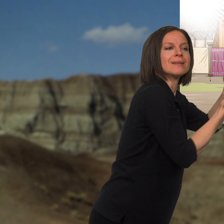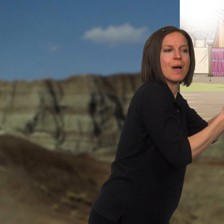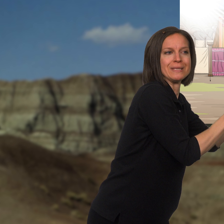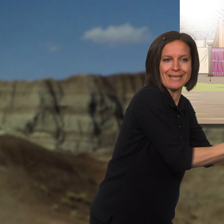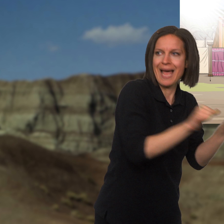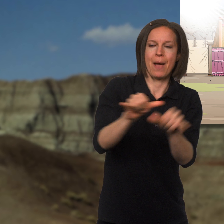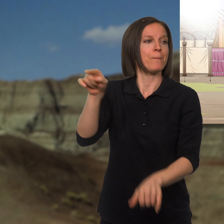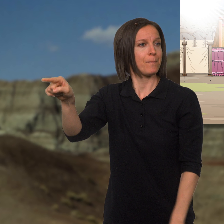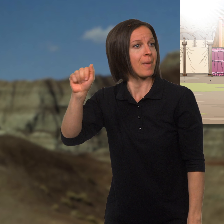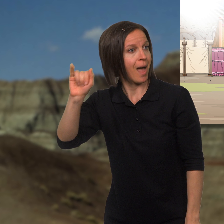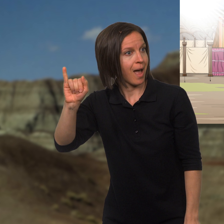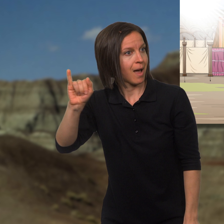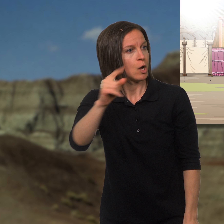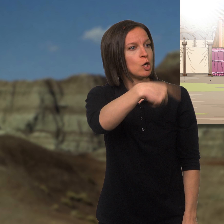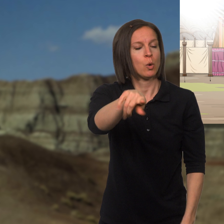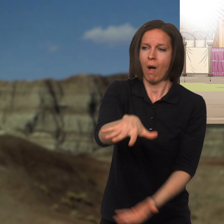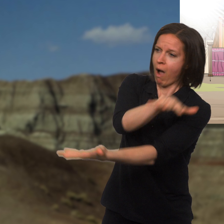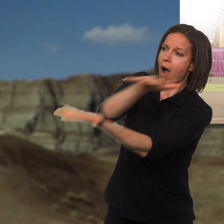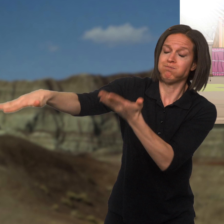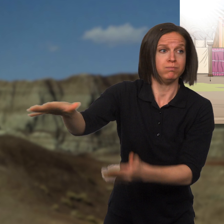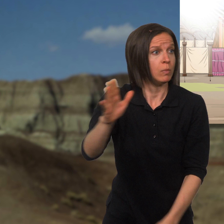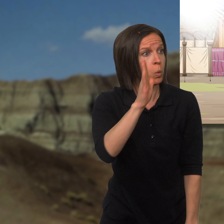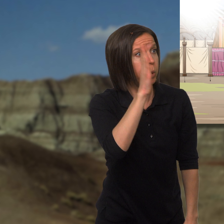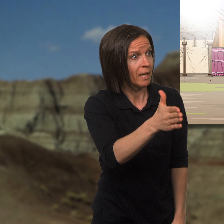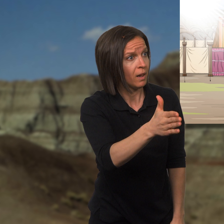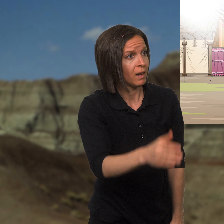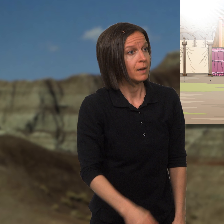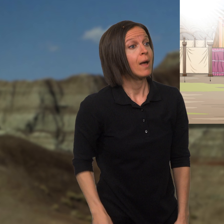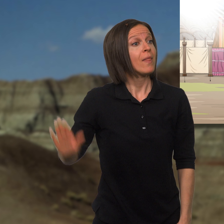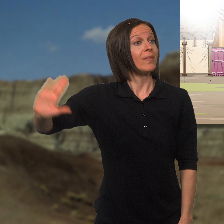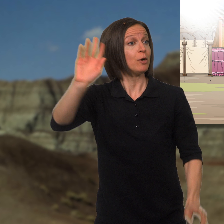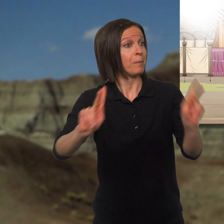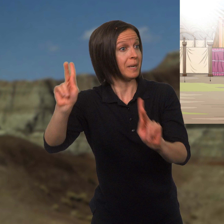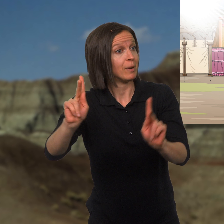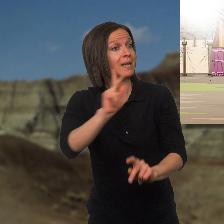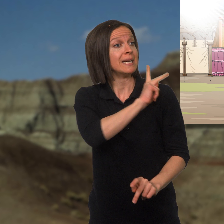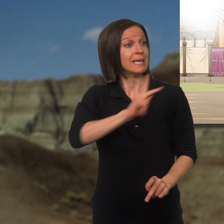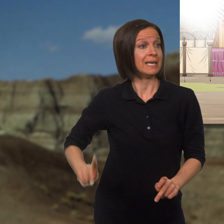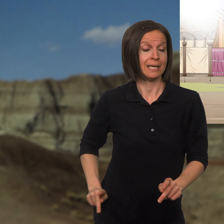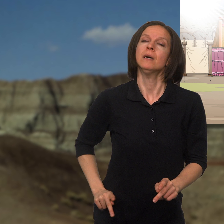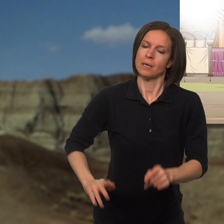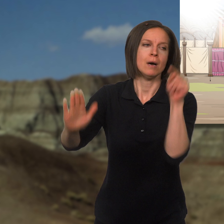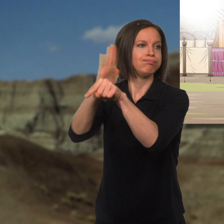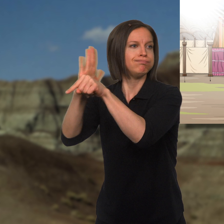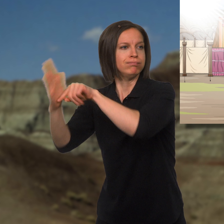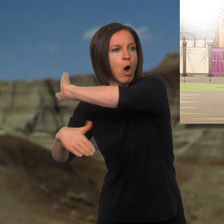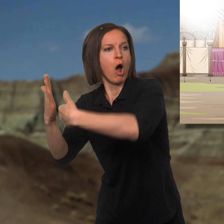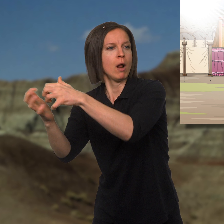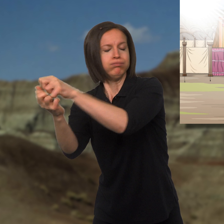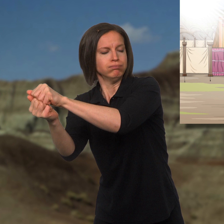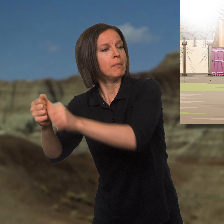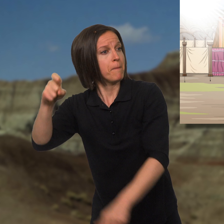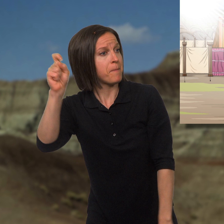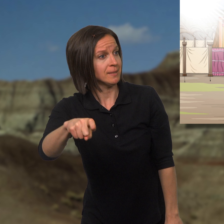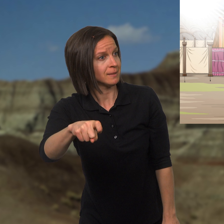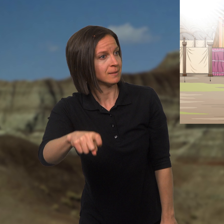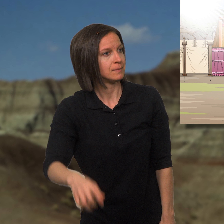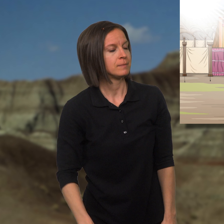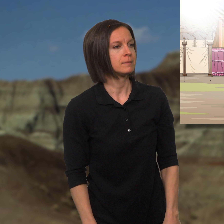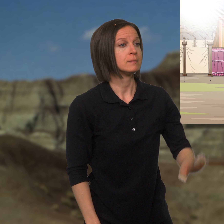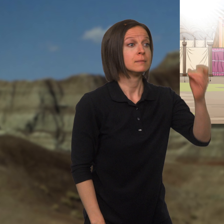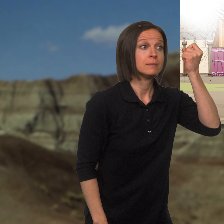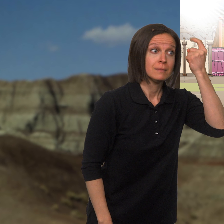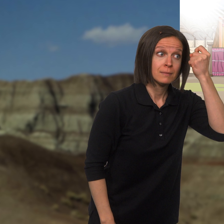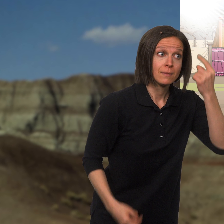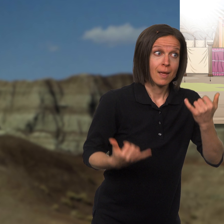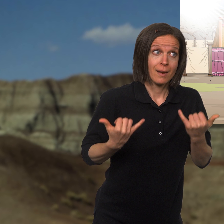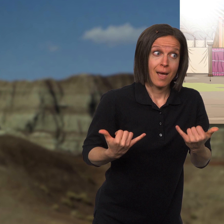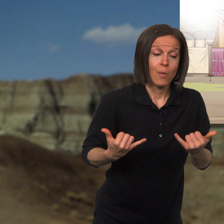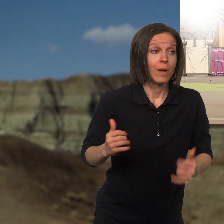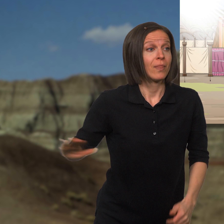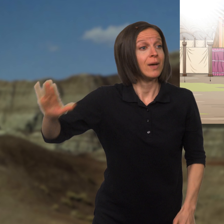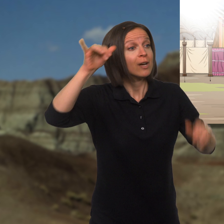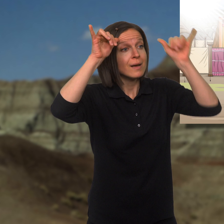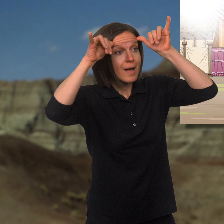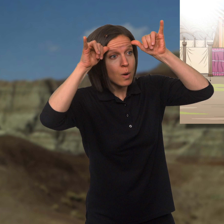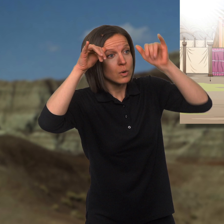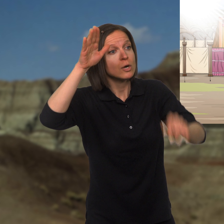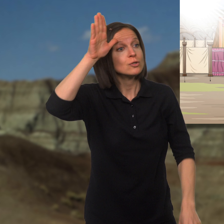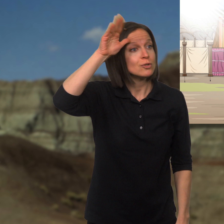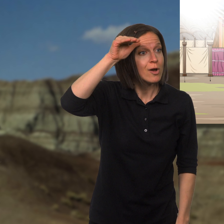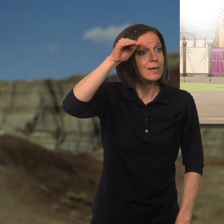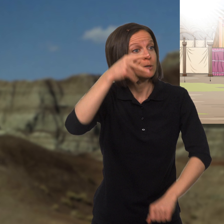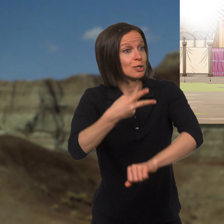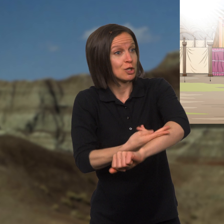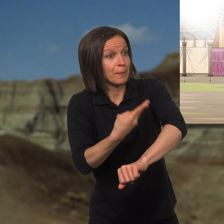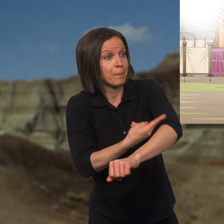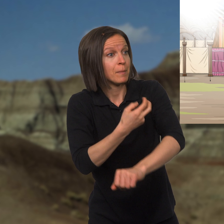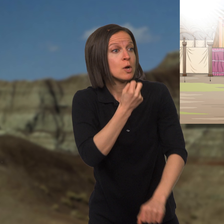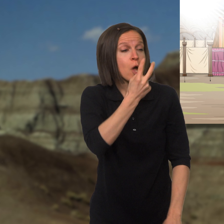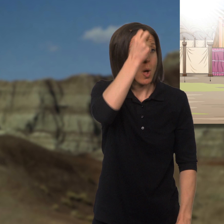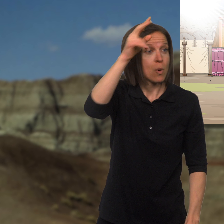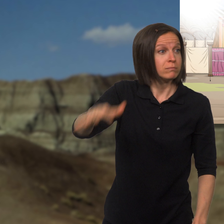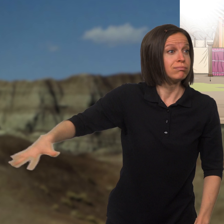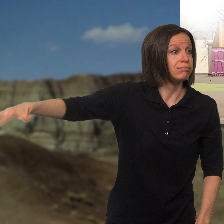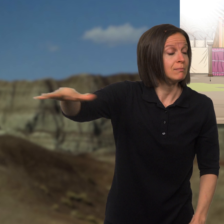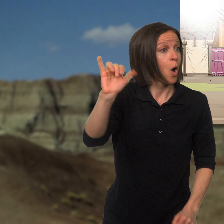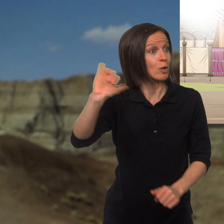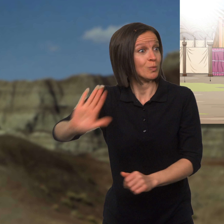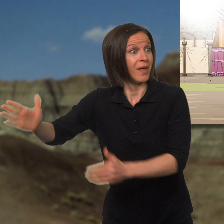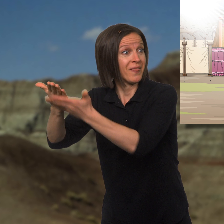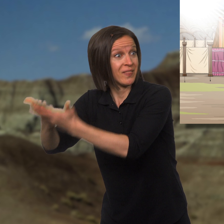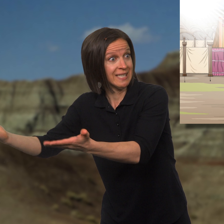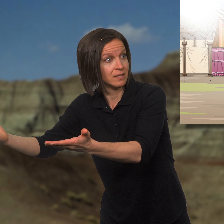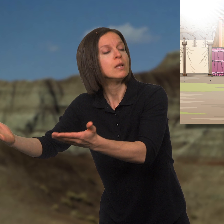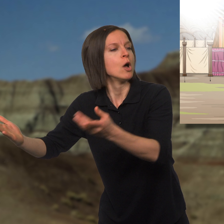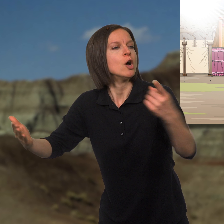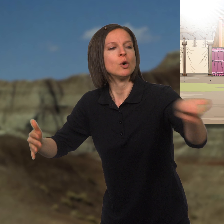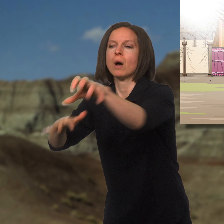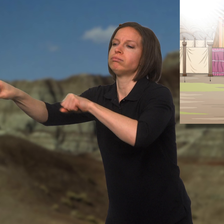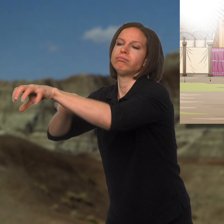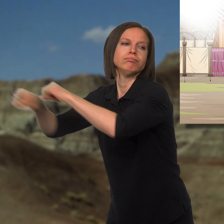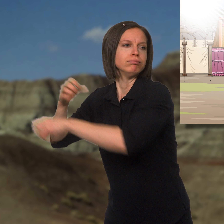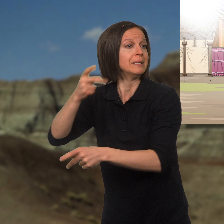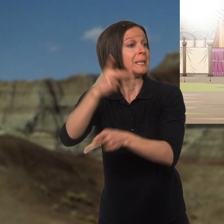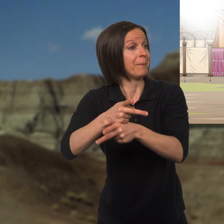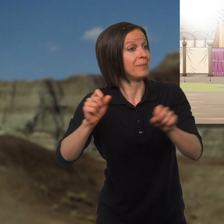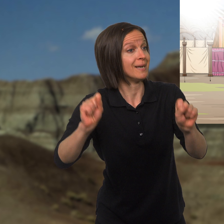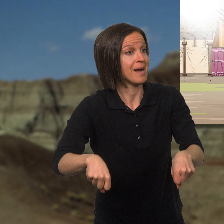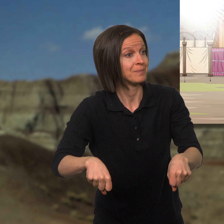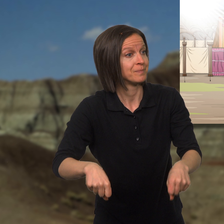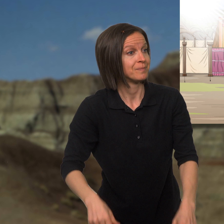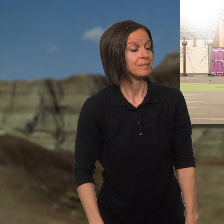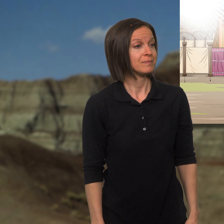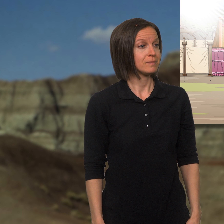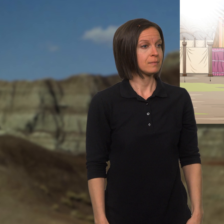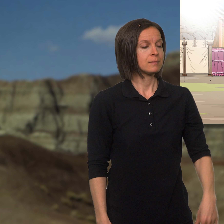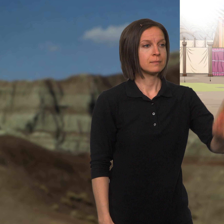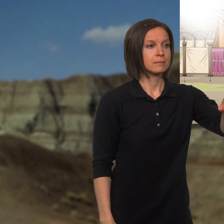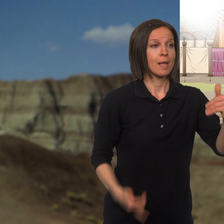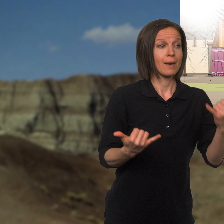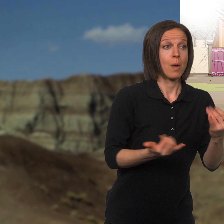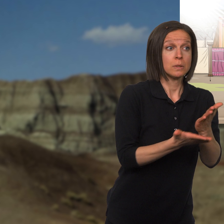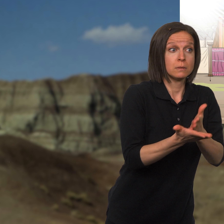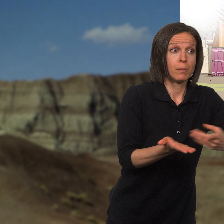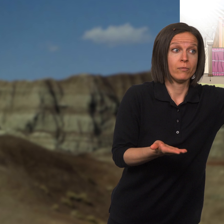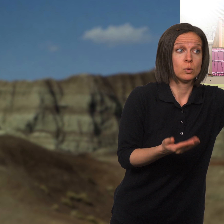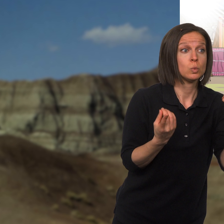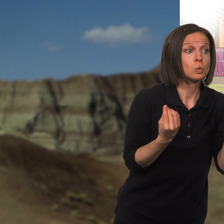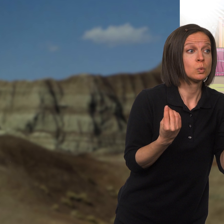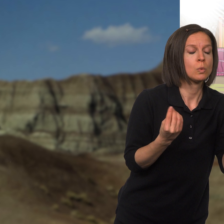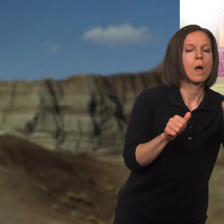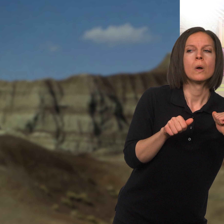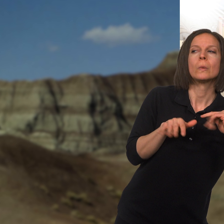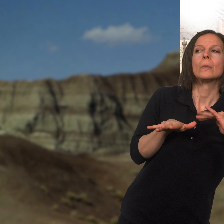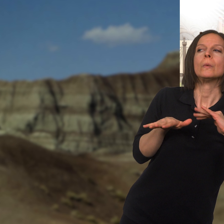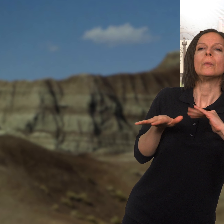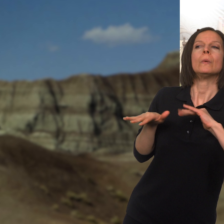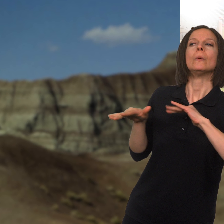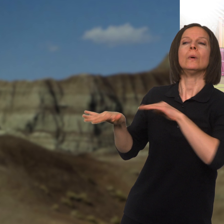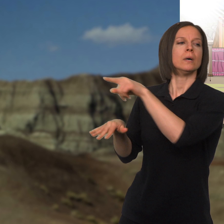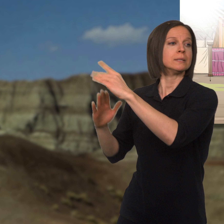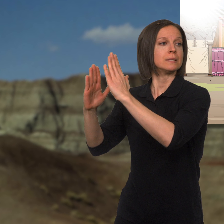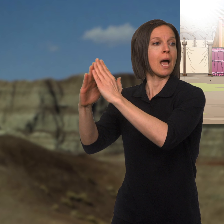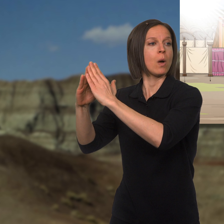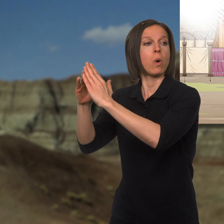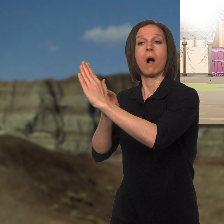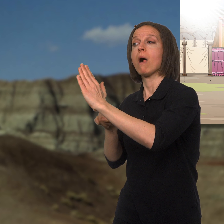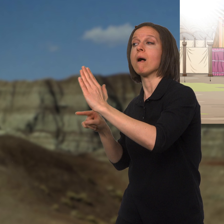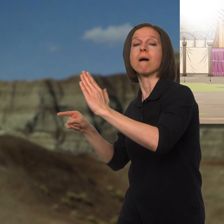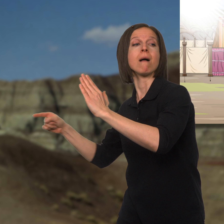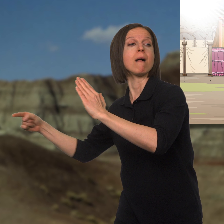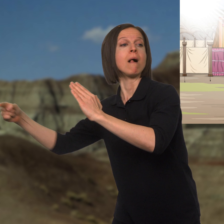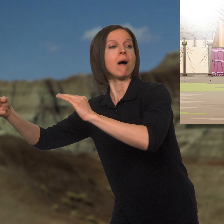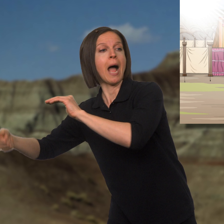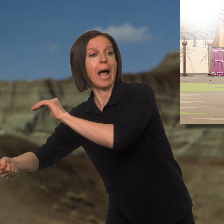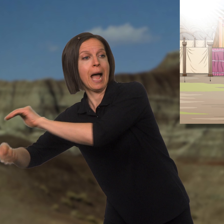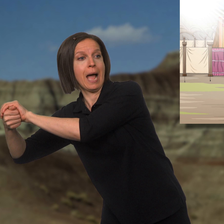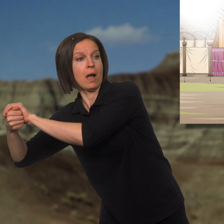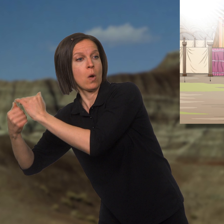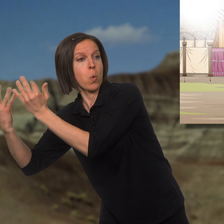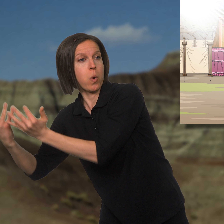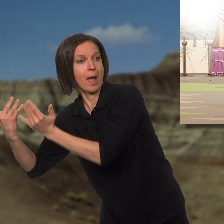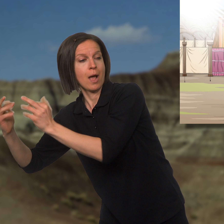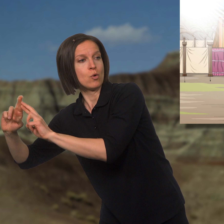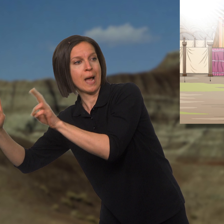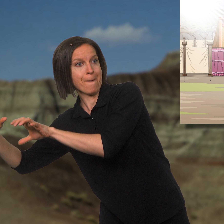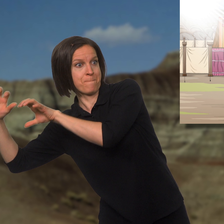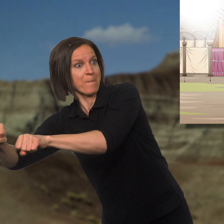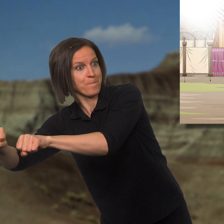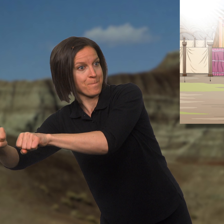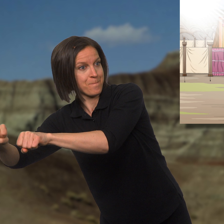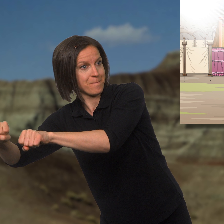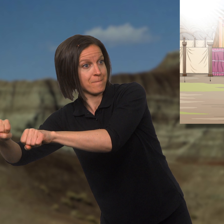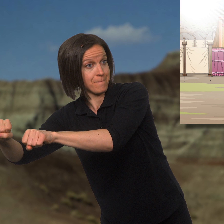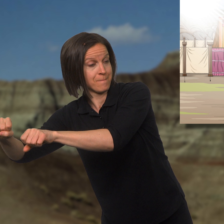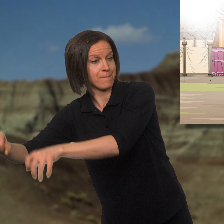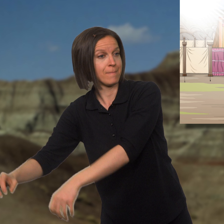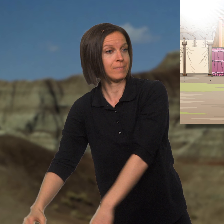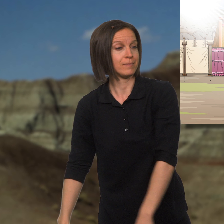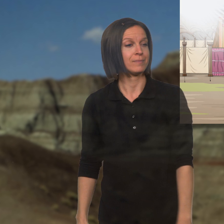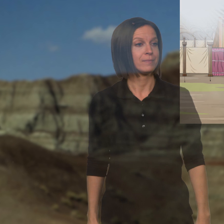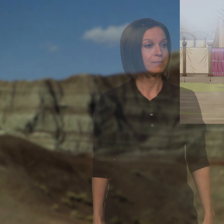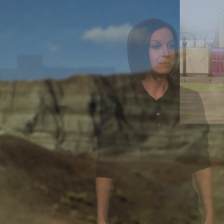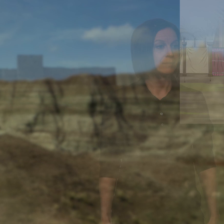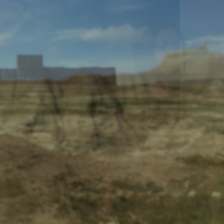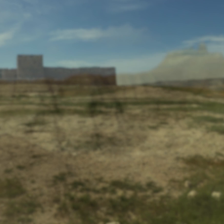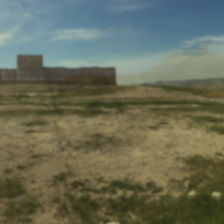And you shall do to Ai and its king as you did to Jericho and its king, except that you may carry off their plunder and livestock for yourselves.